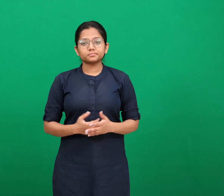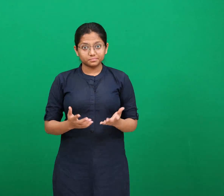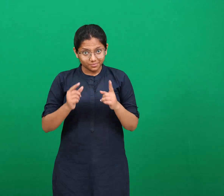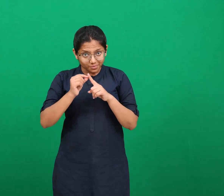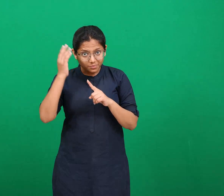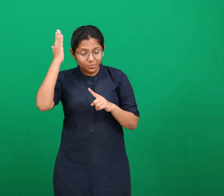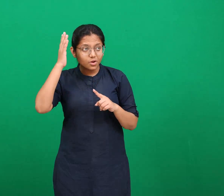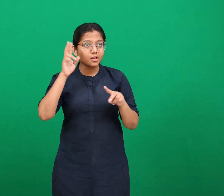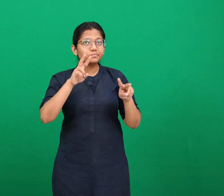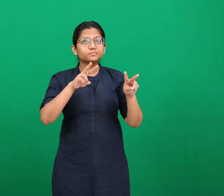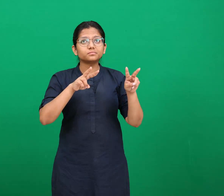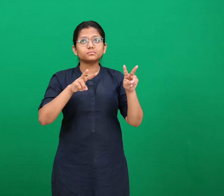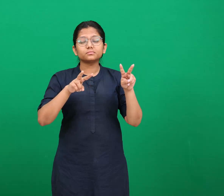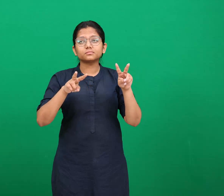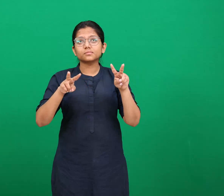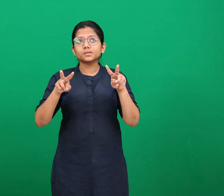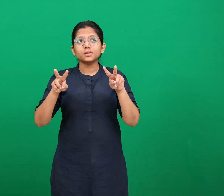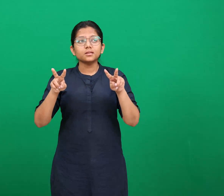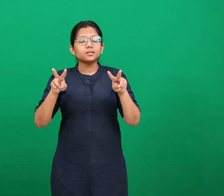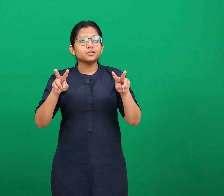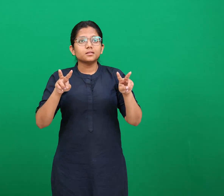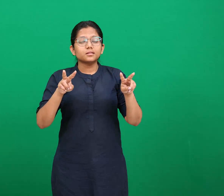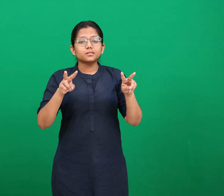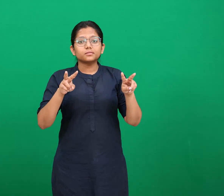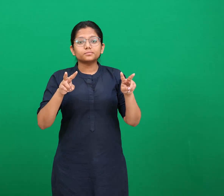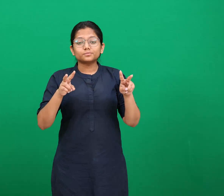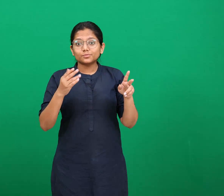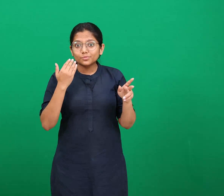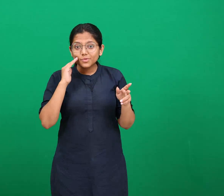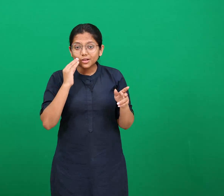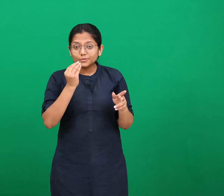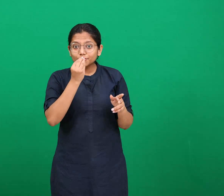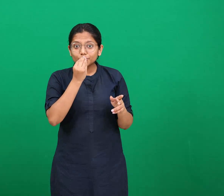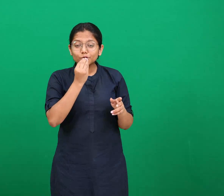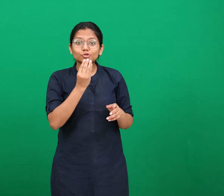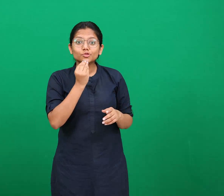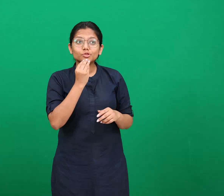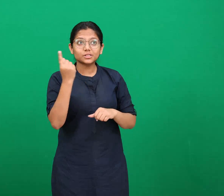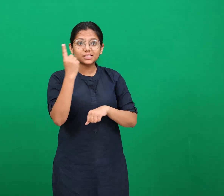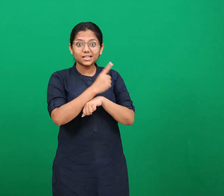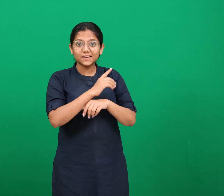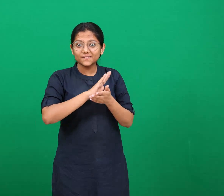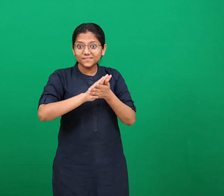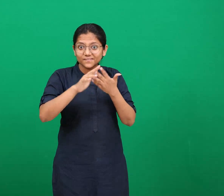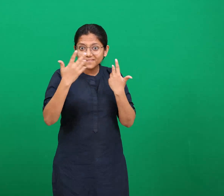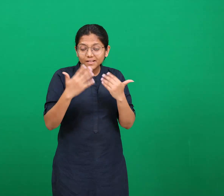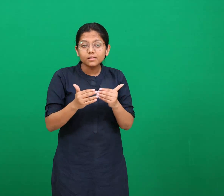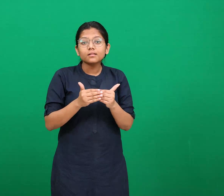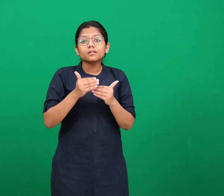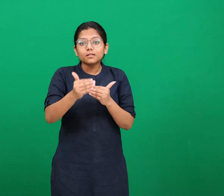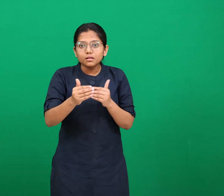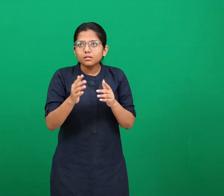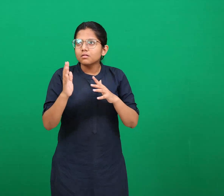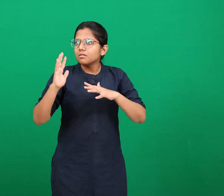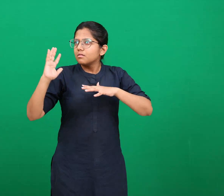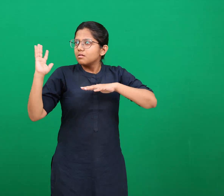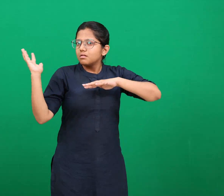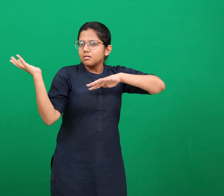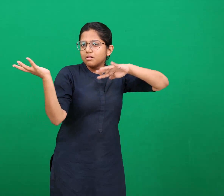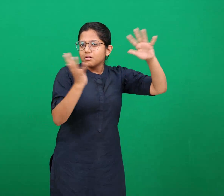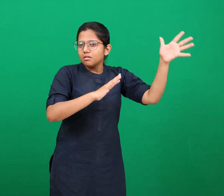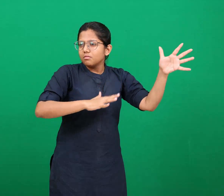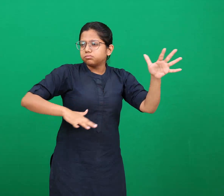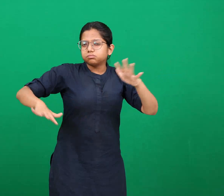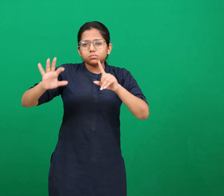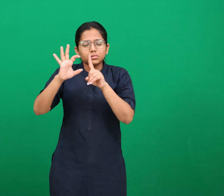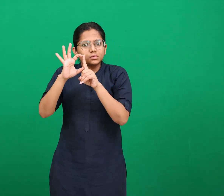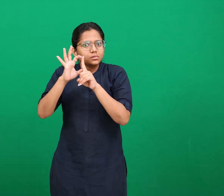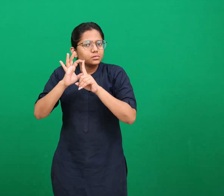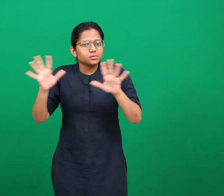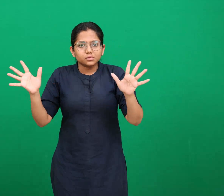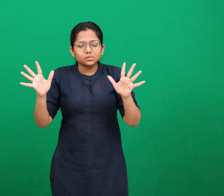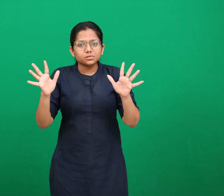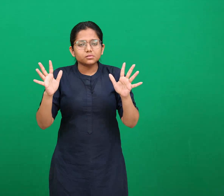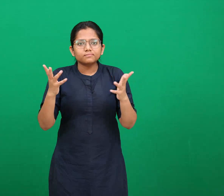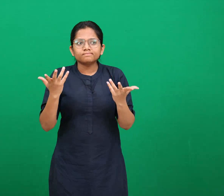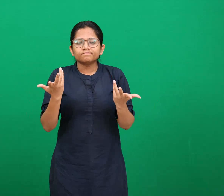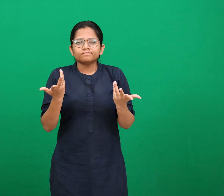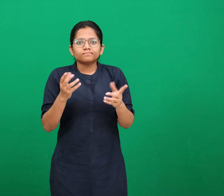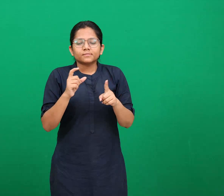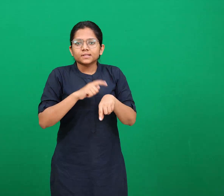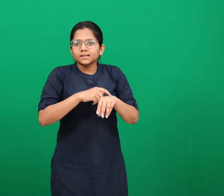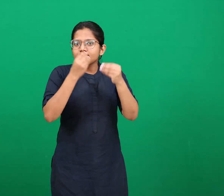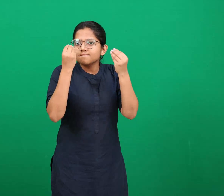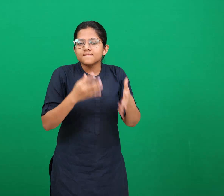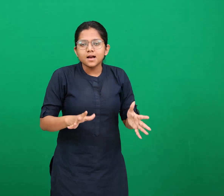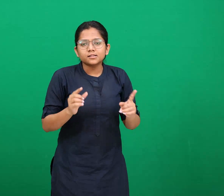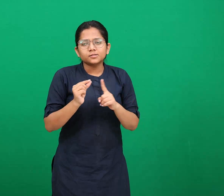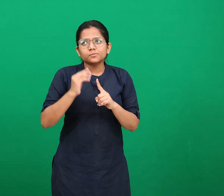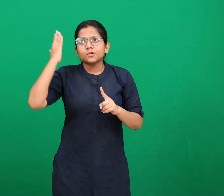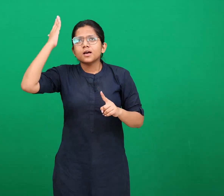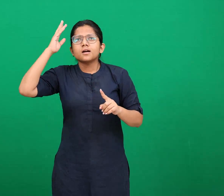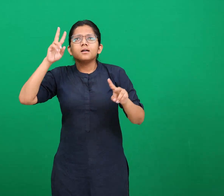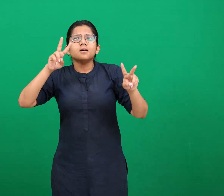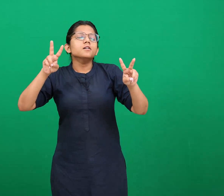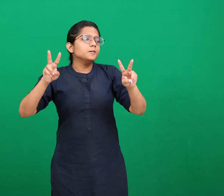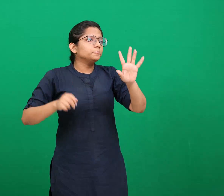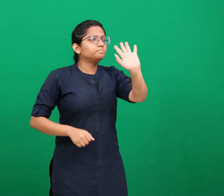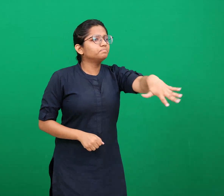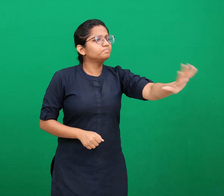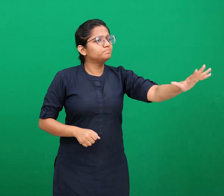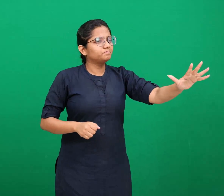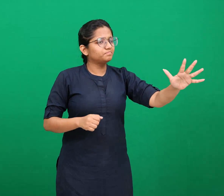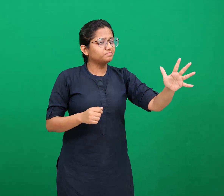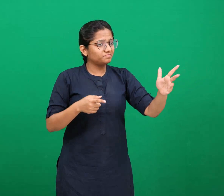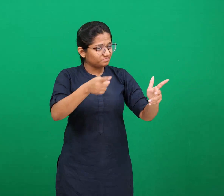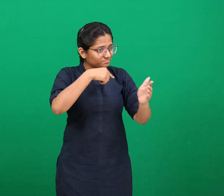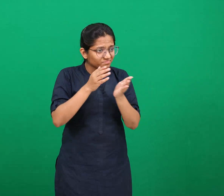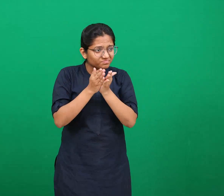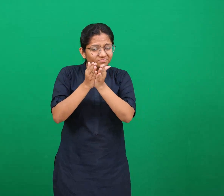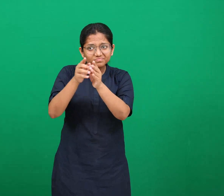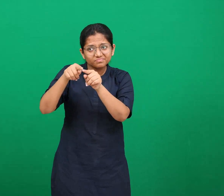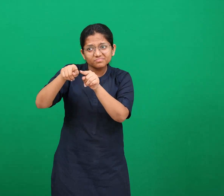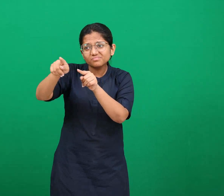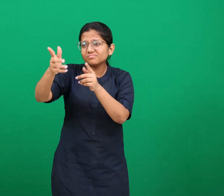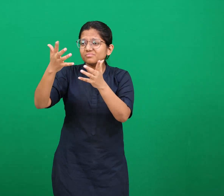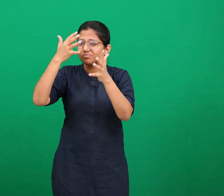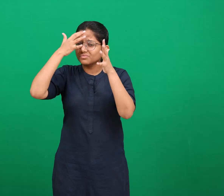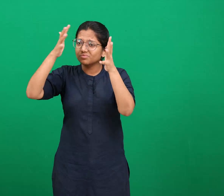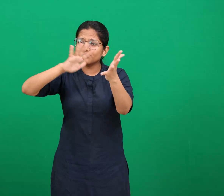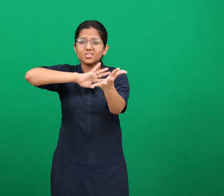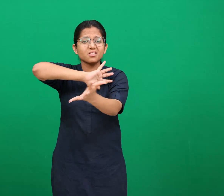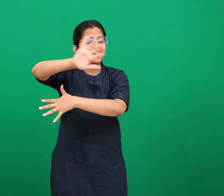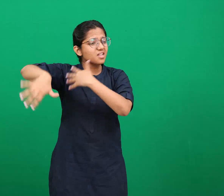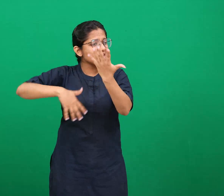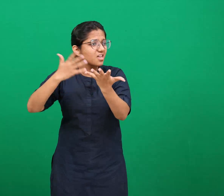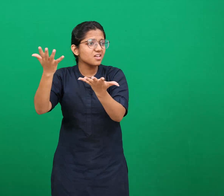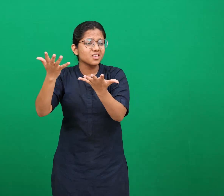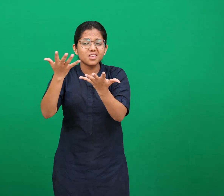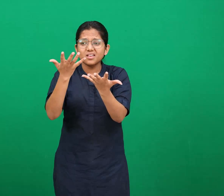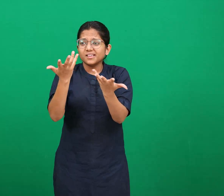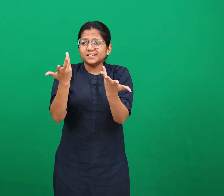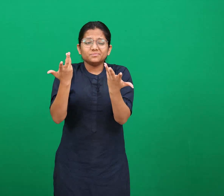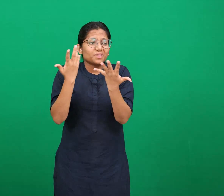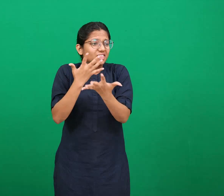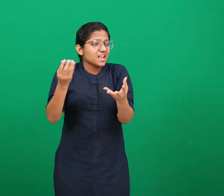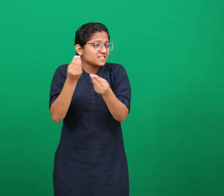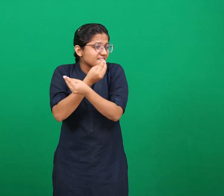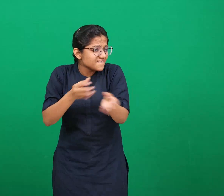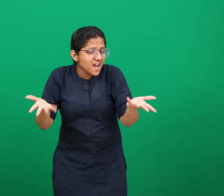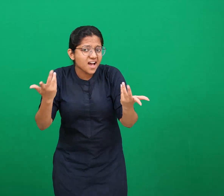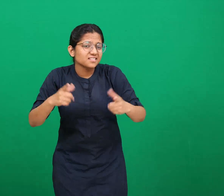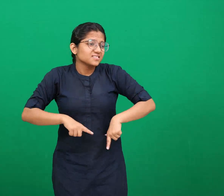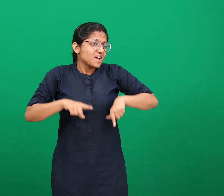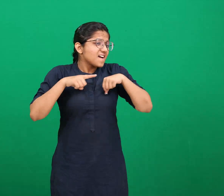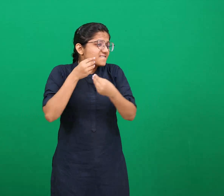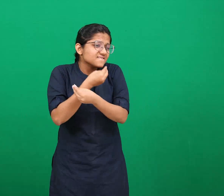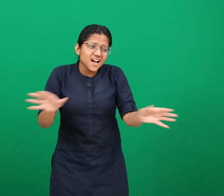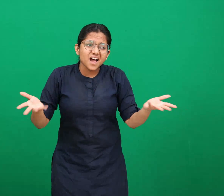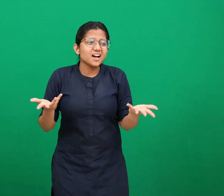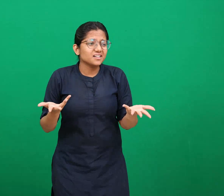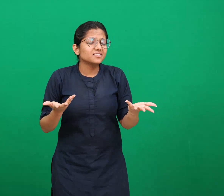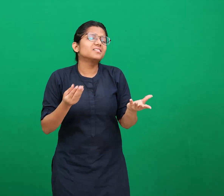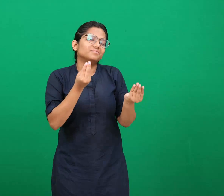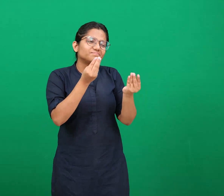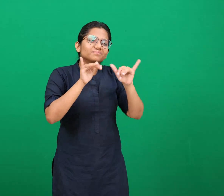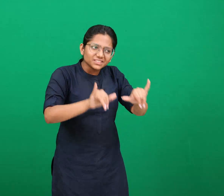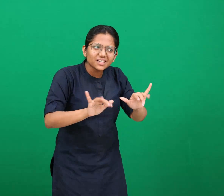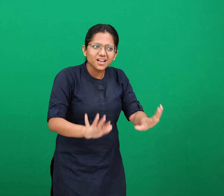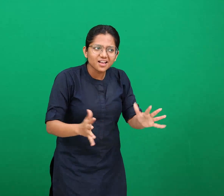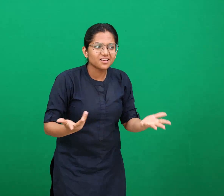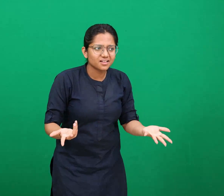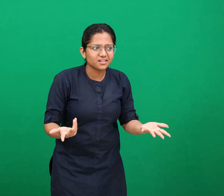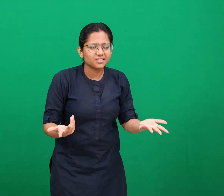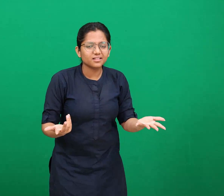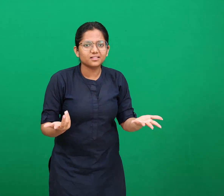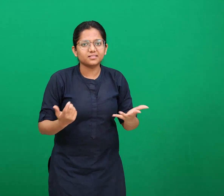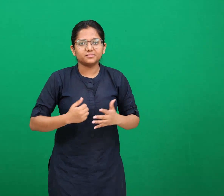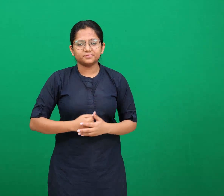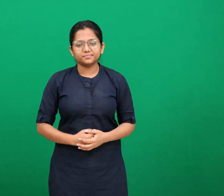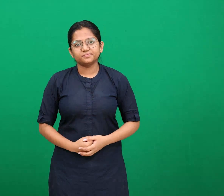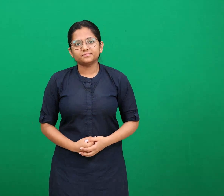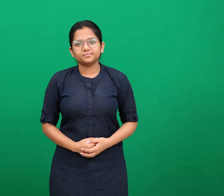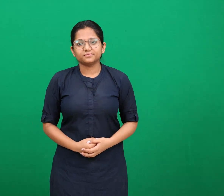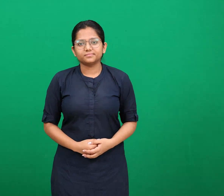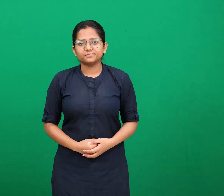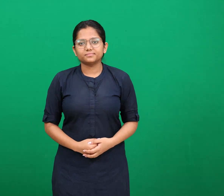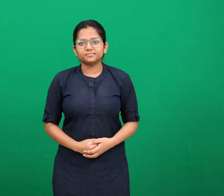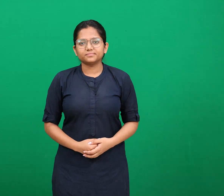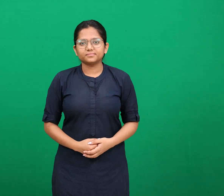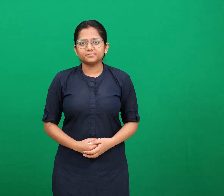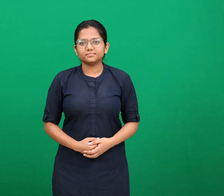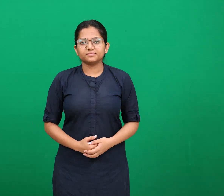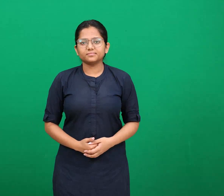By now much time had passed, and the voyage had already become dangerous because it was after the Fast. So Paul advised them, "Men, I can see that our voyage will be filled with disaster and great loss, not only to ship and cargo, but to our own lives as well."